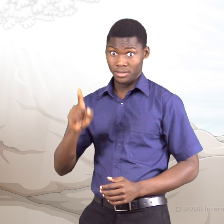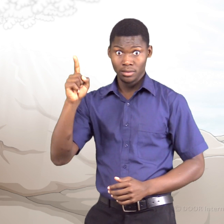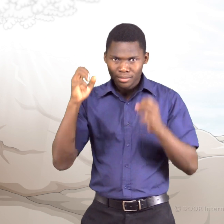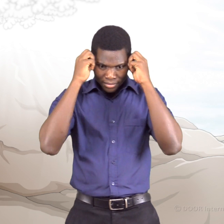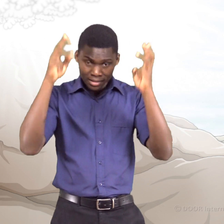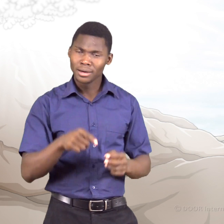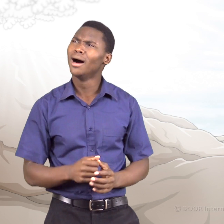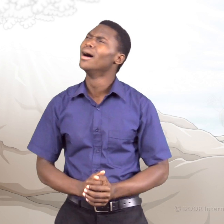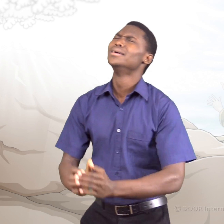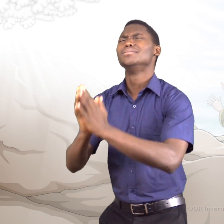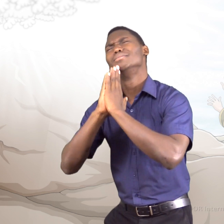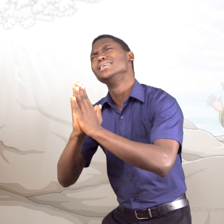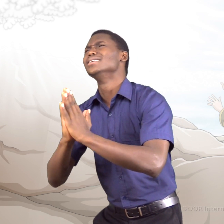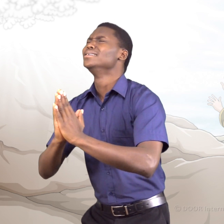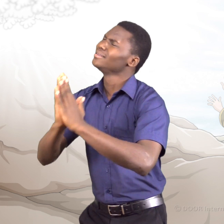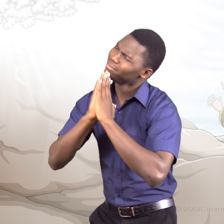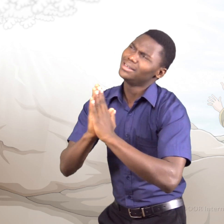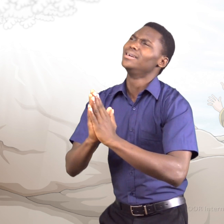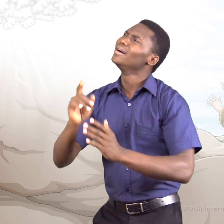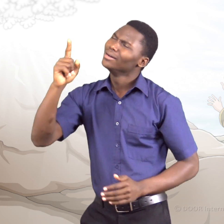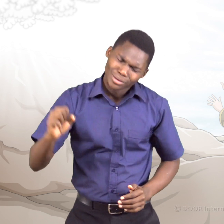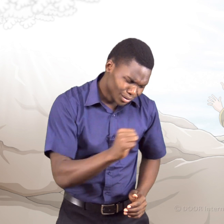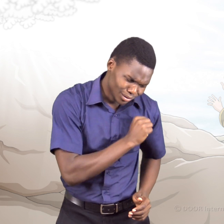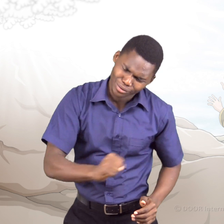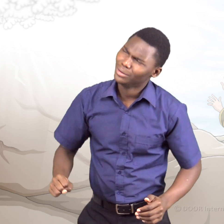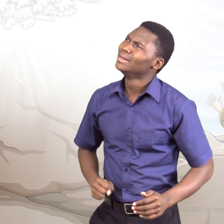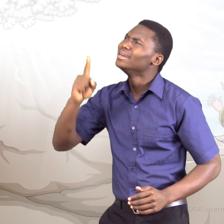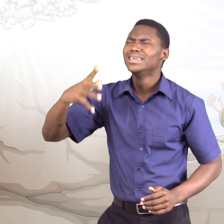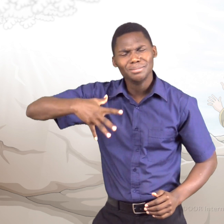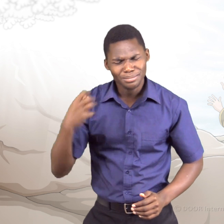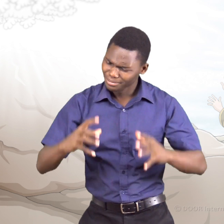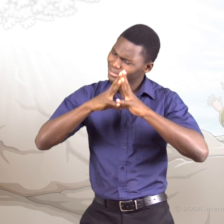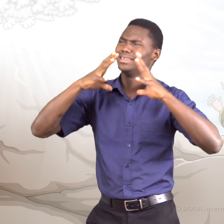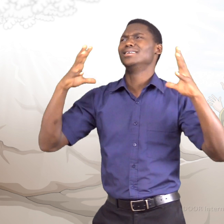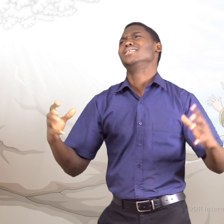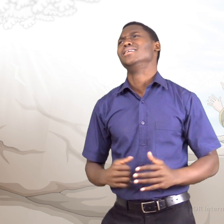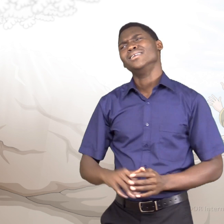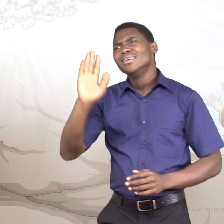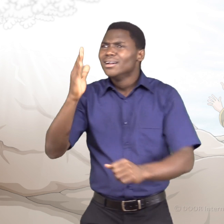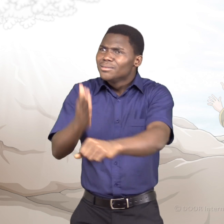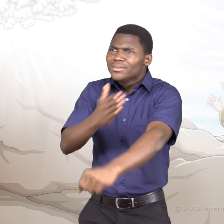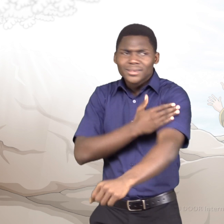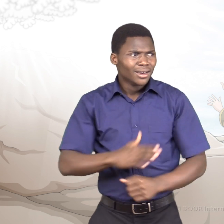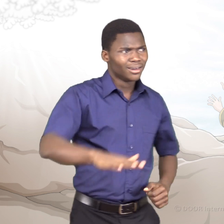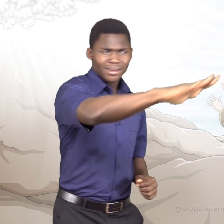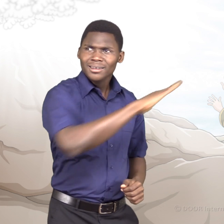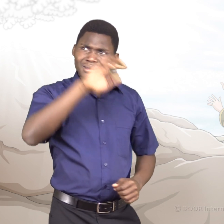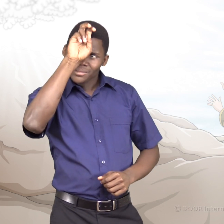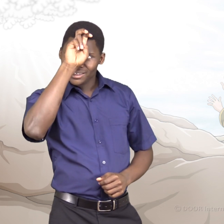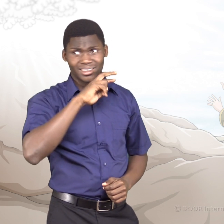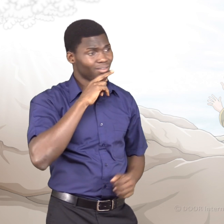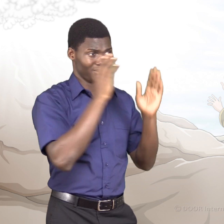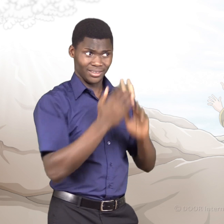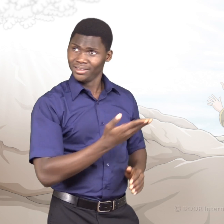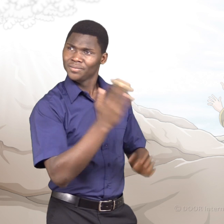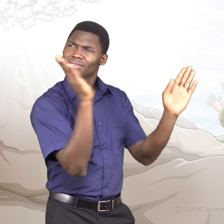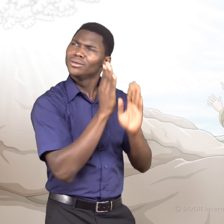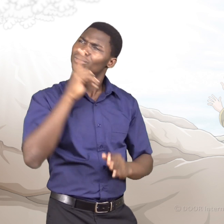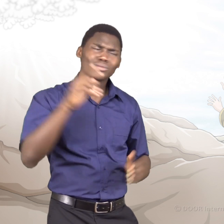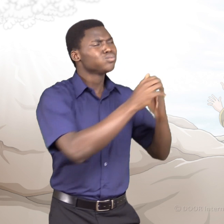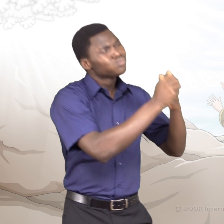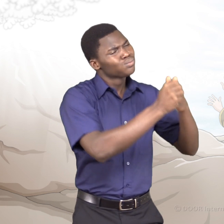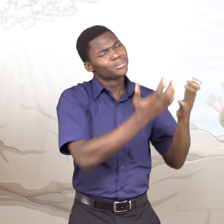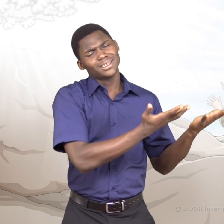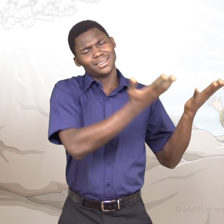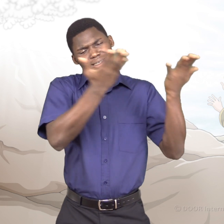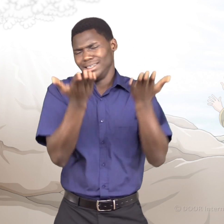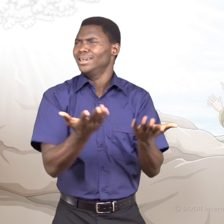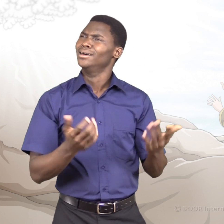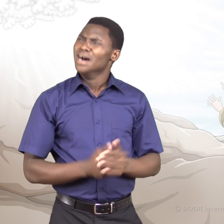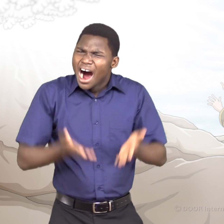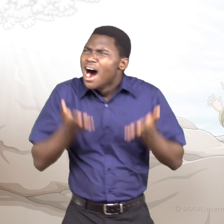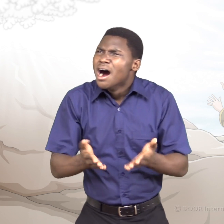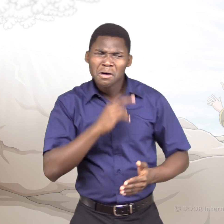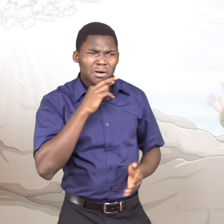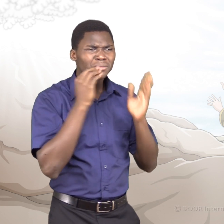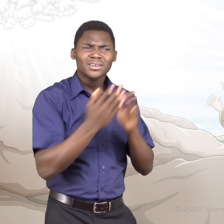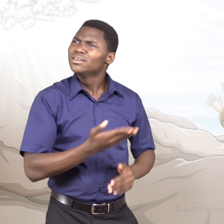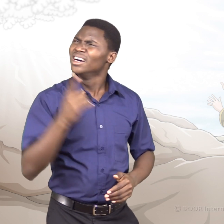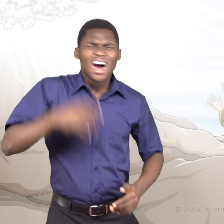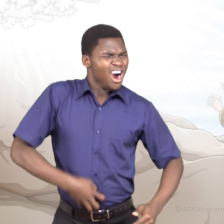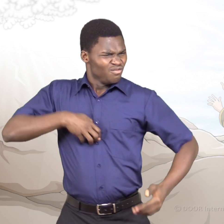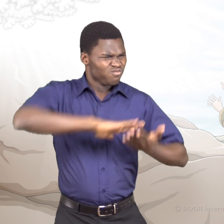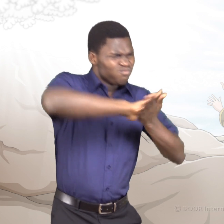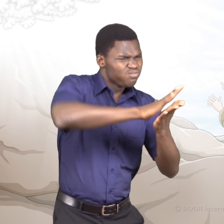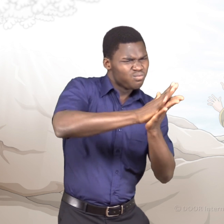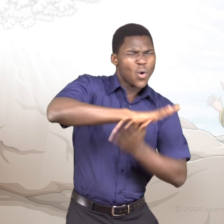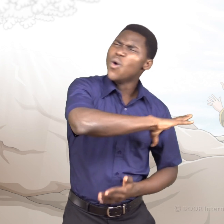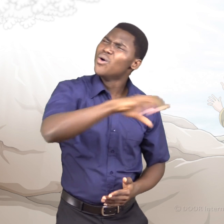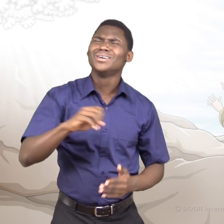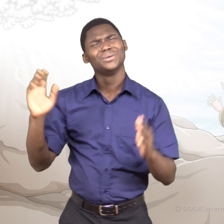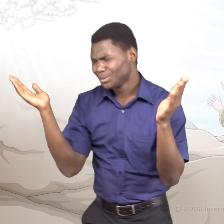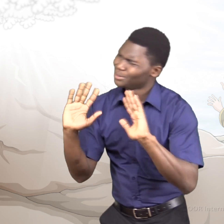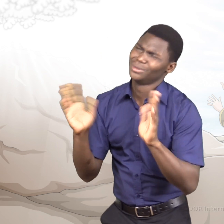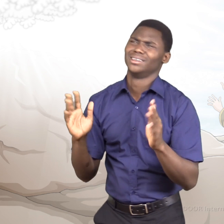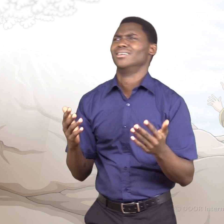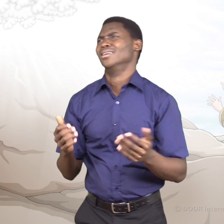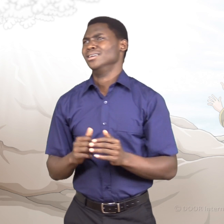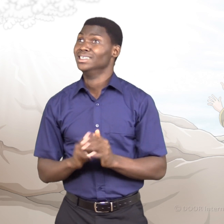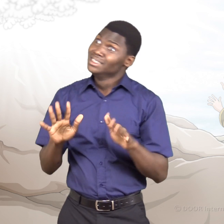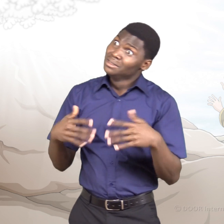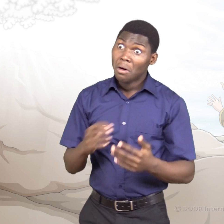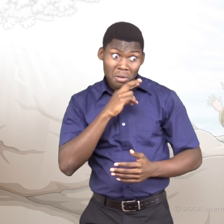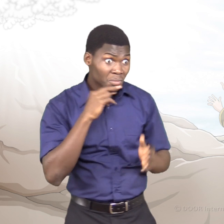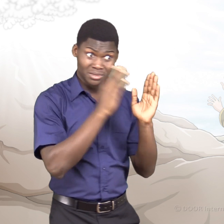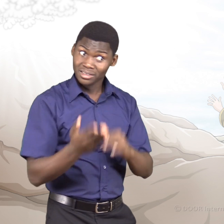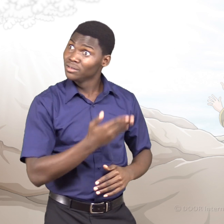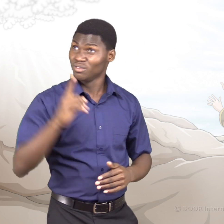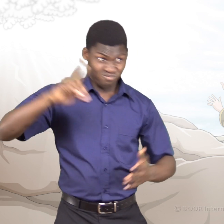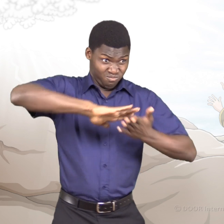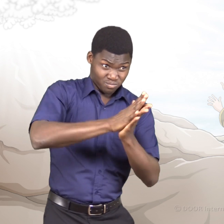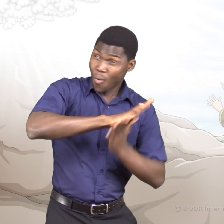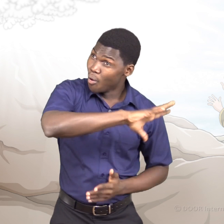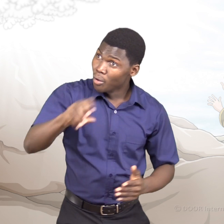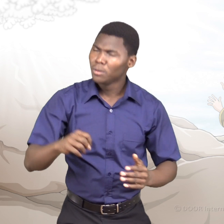But Moses sought the favor of the LORD his God, saying, “O LORD, why does Your anger burn against Your people, whom You brought out of the land of Egypt with great power and a mighty hand?